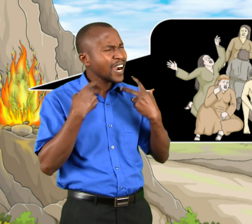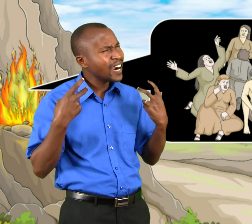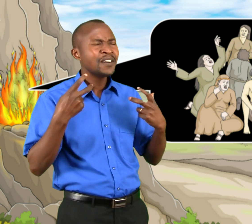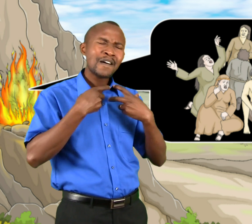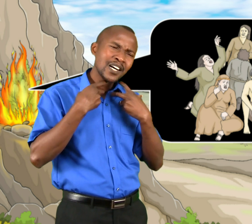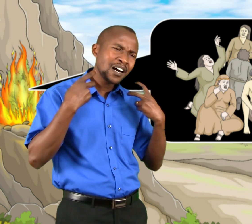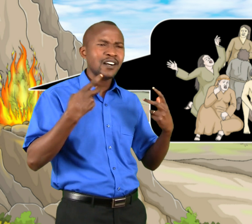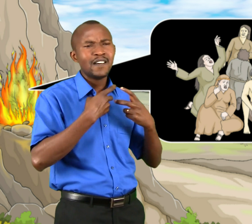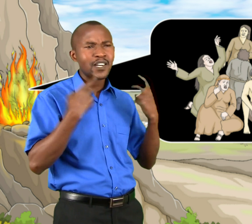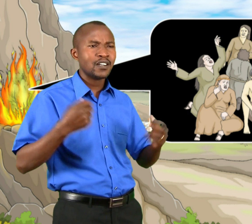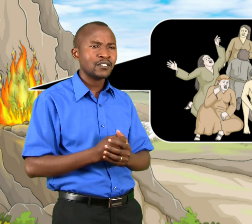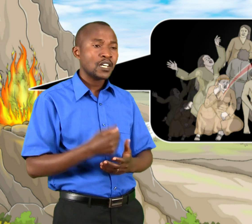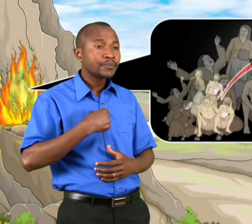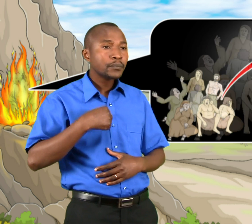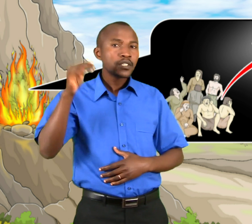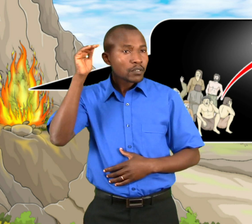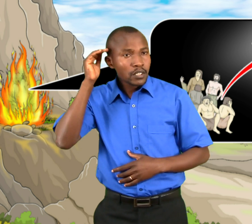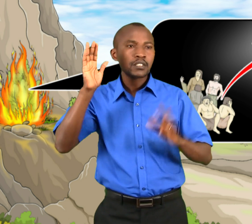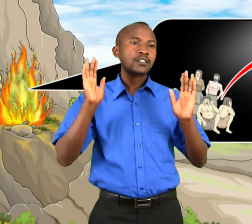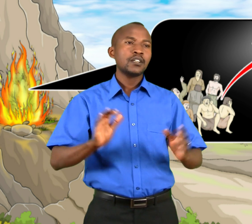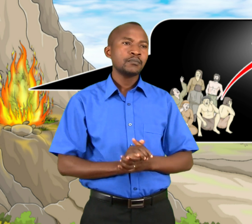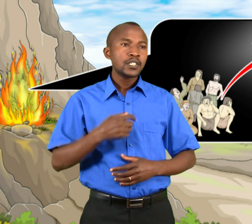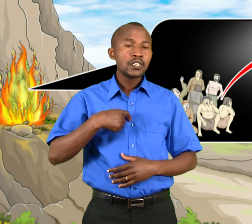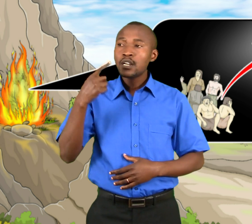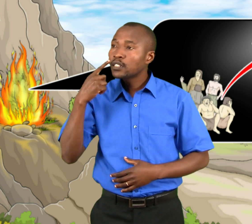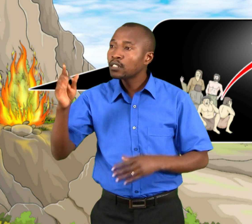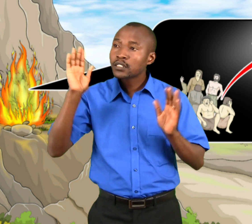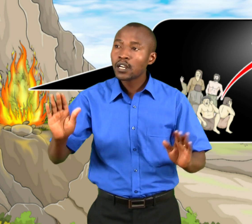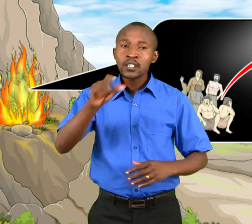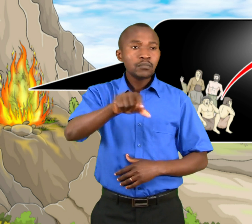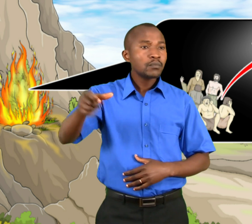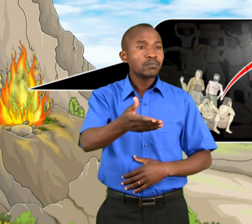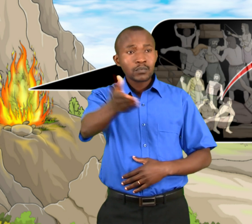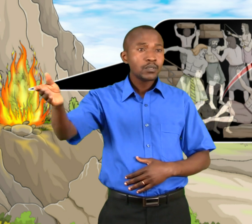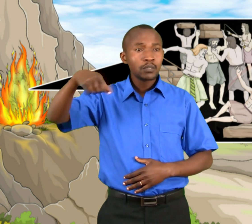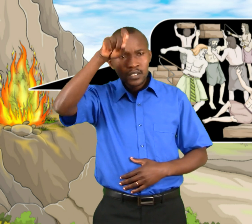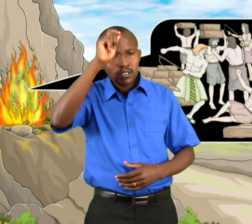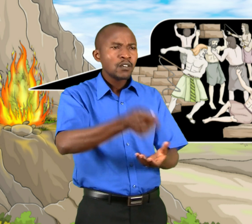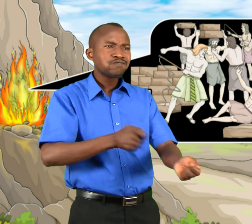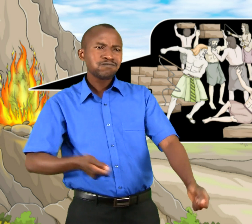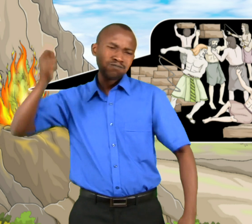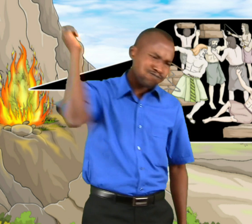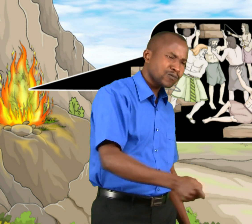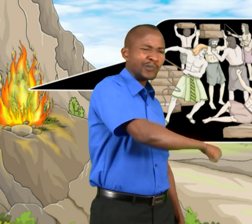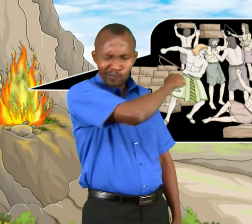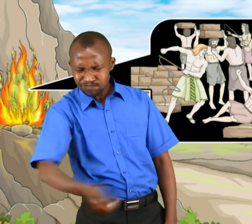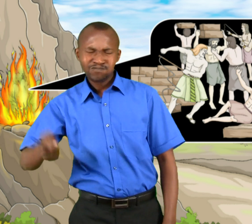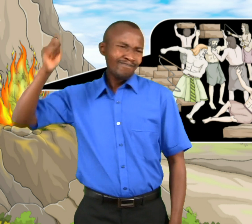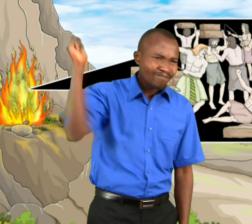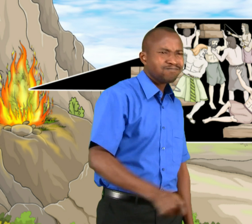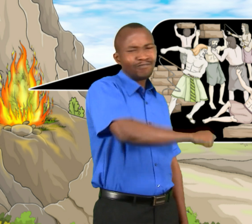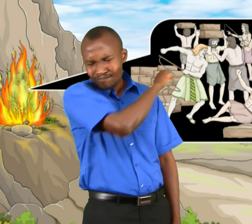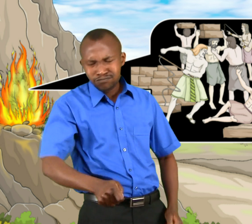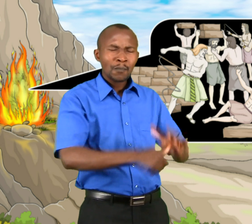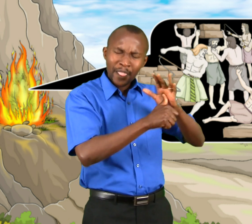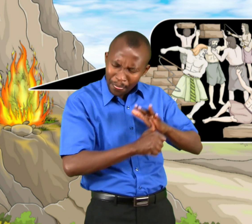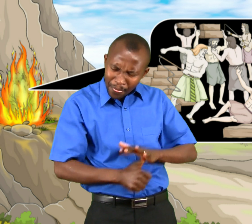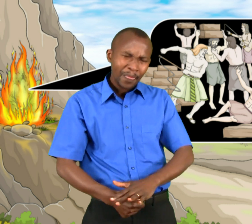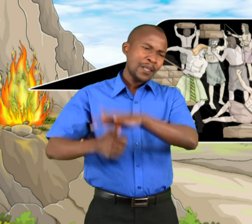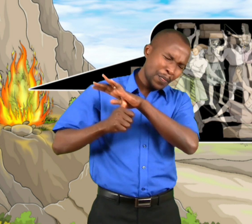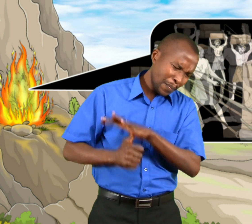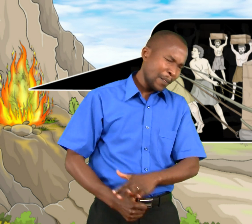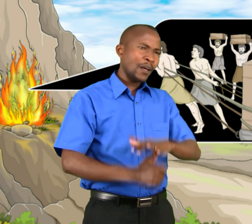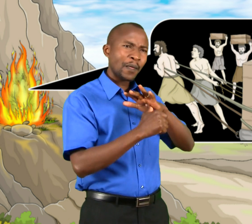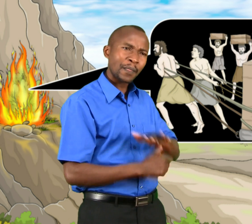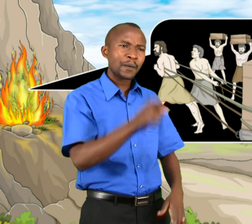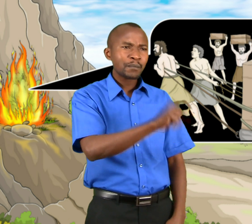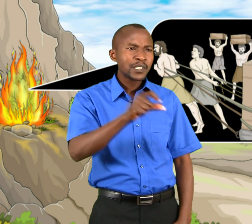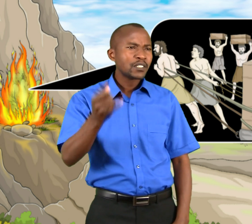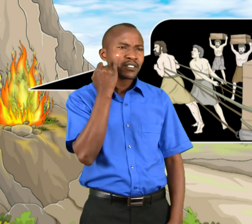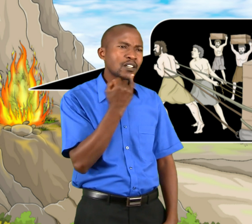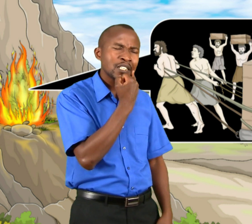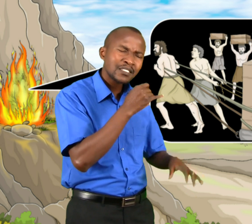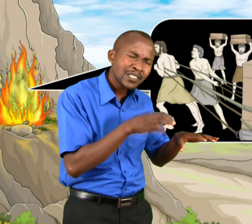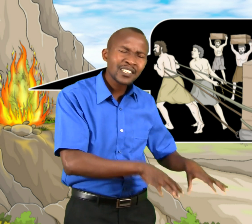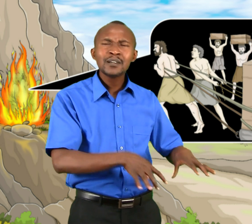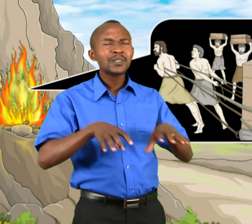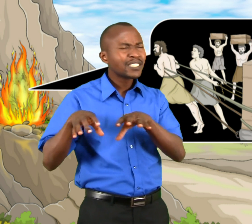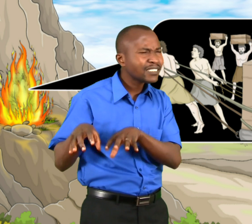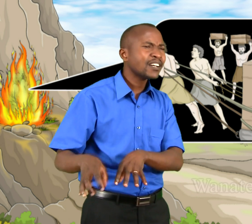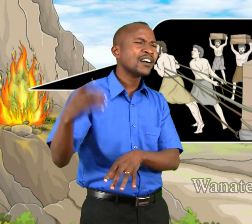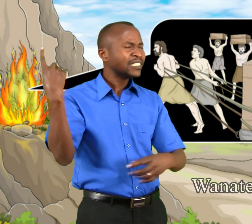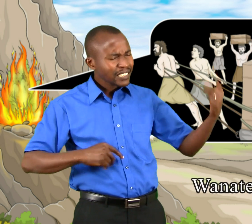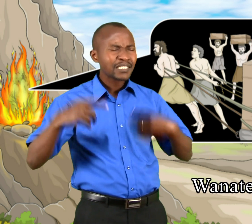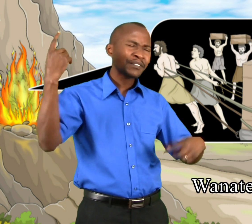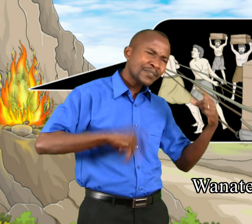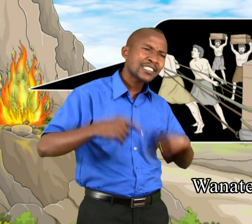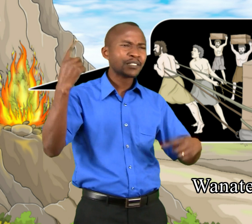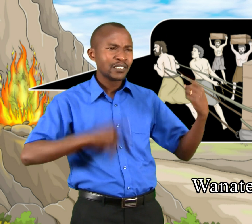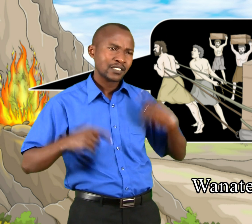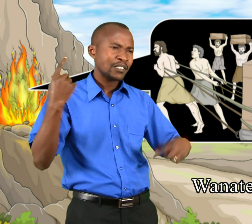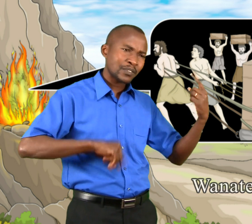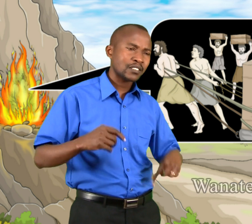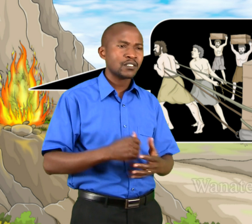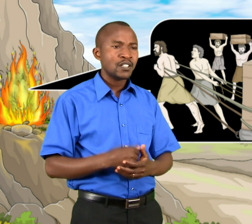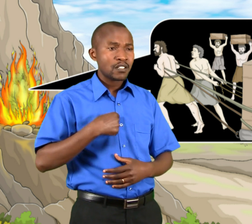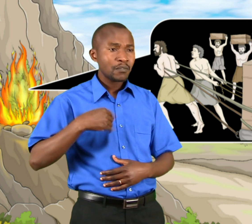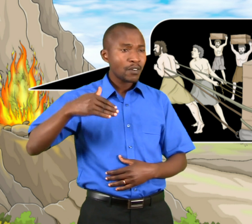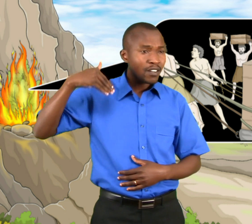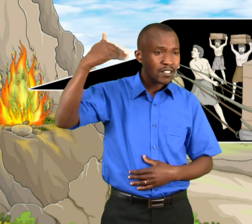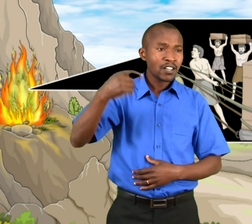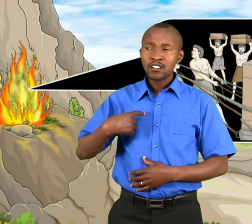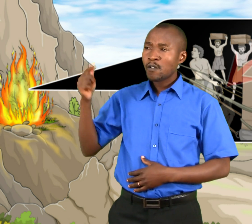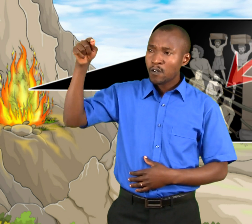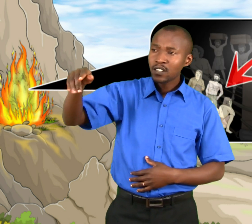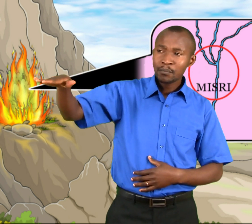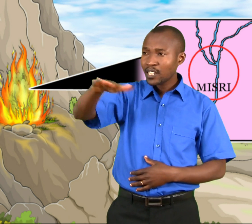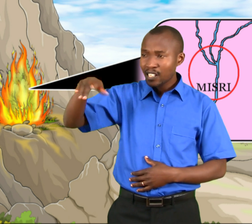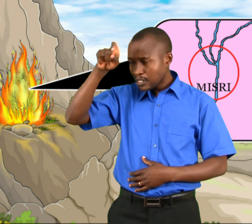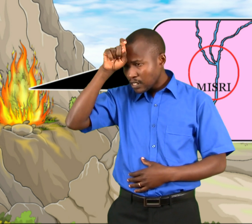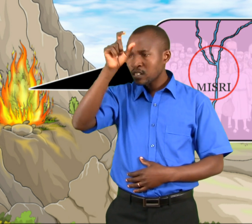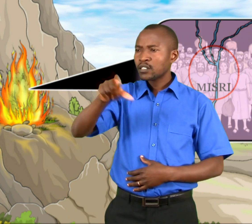I have heard them crying out because of their oppressors, and I am aware of their sufferings.